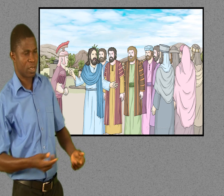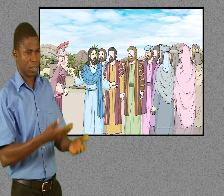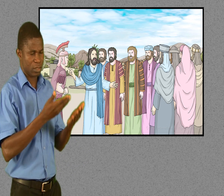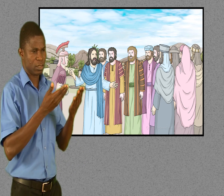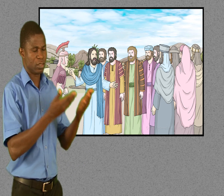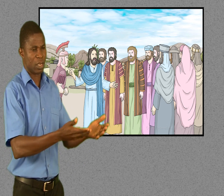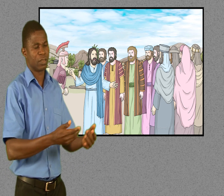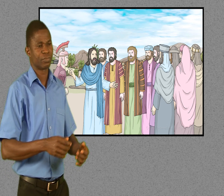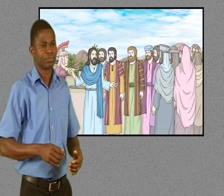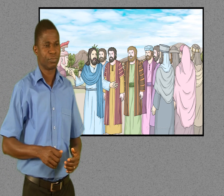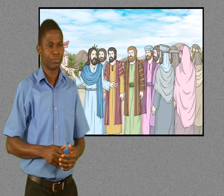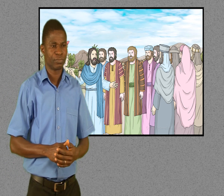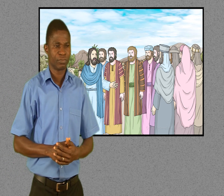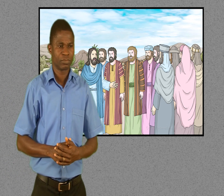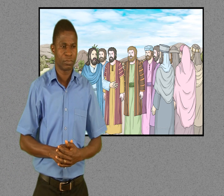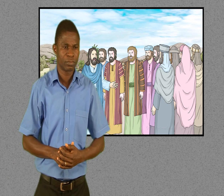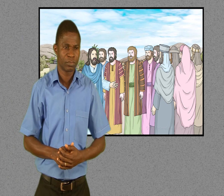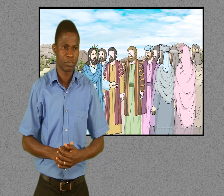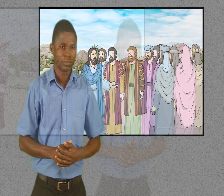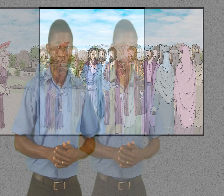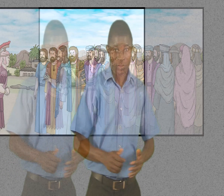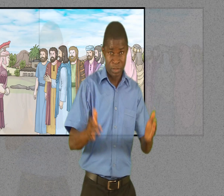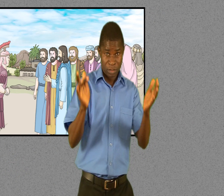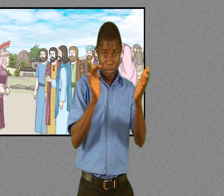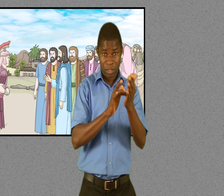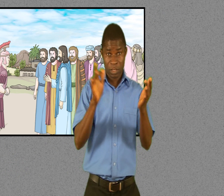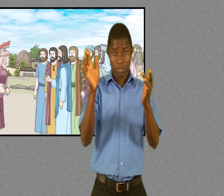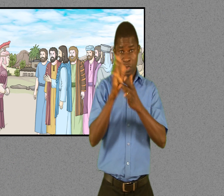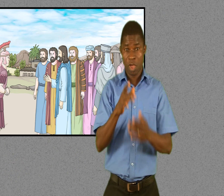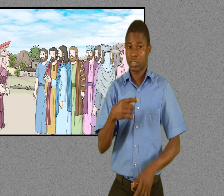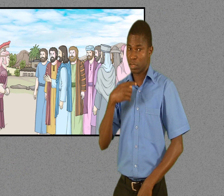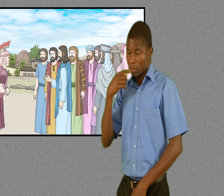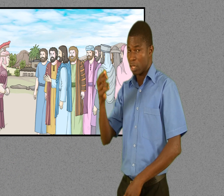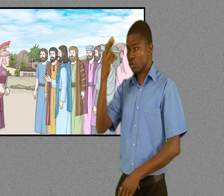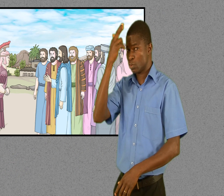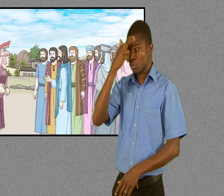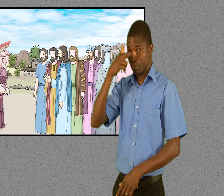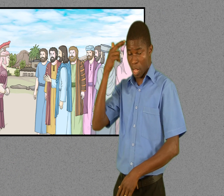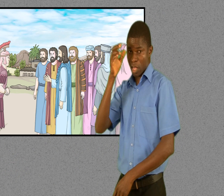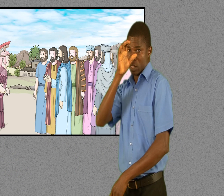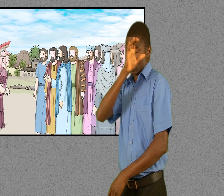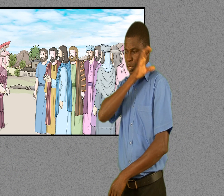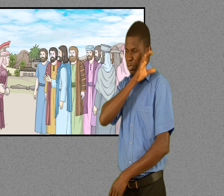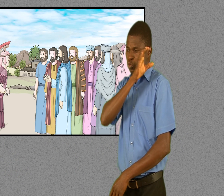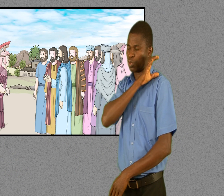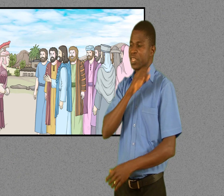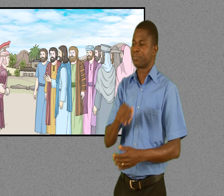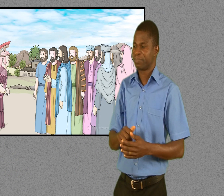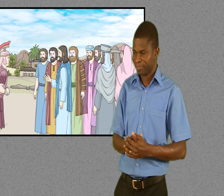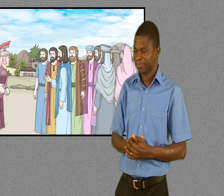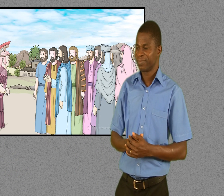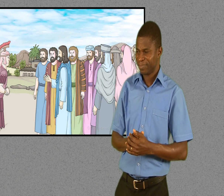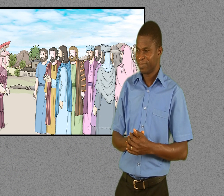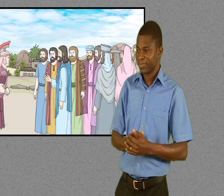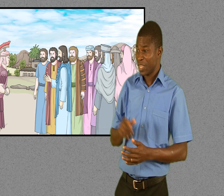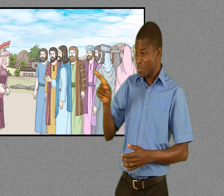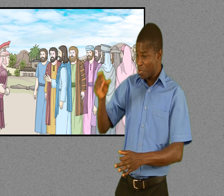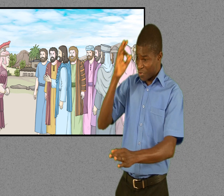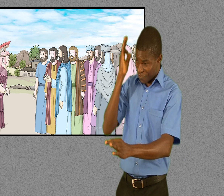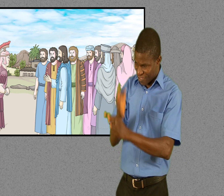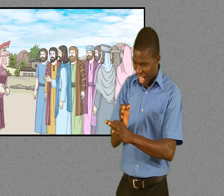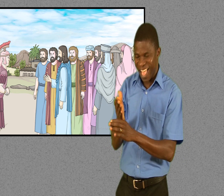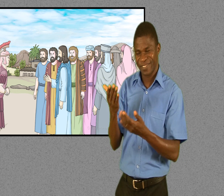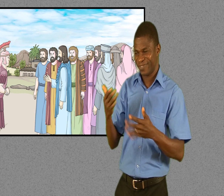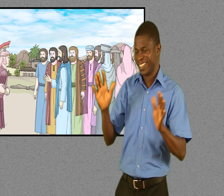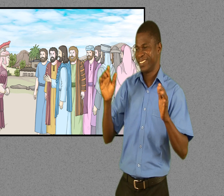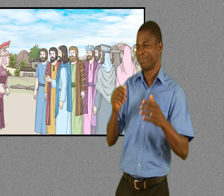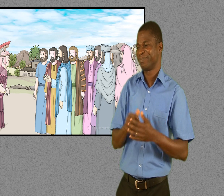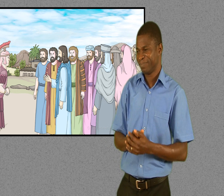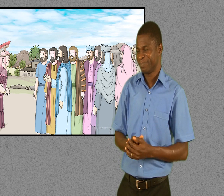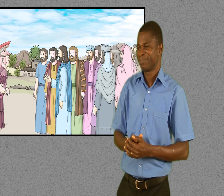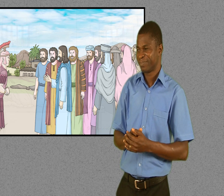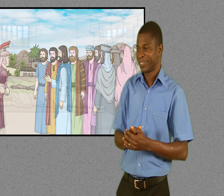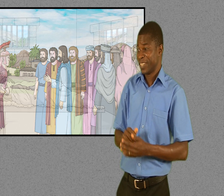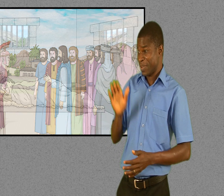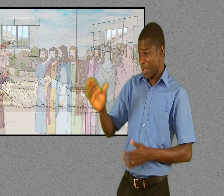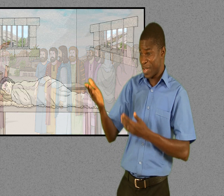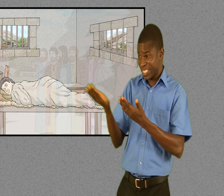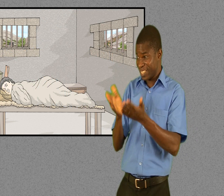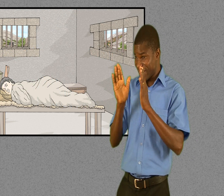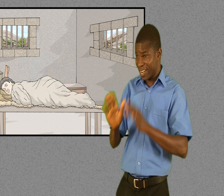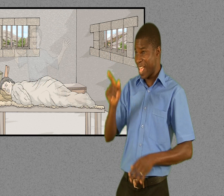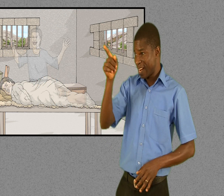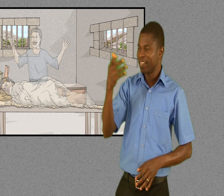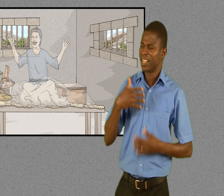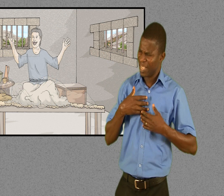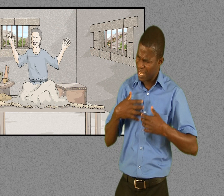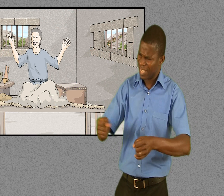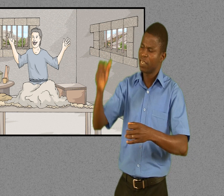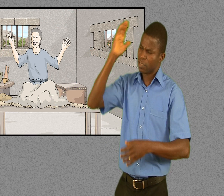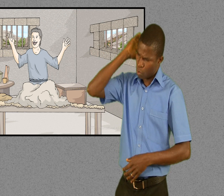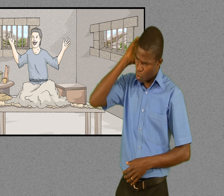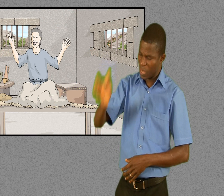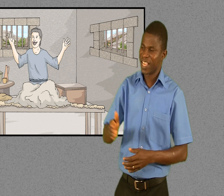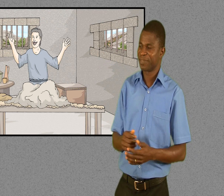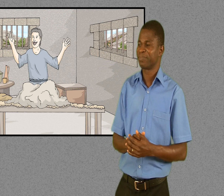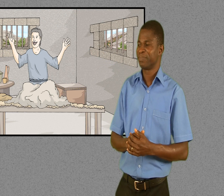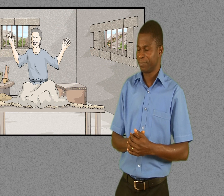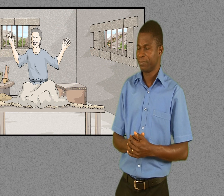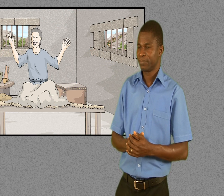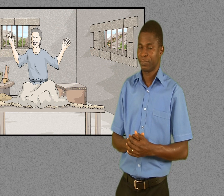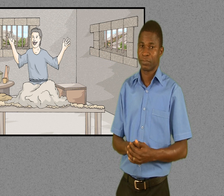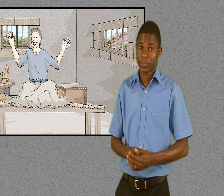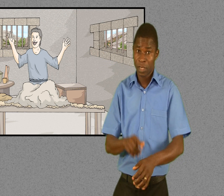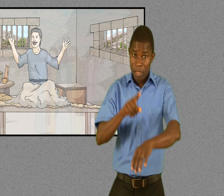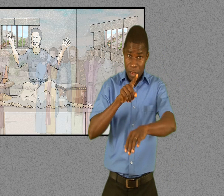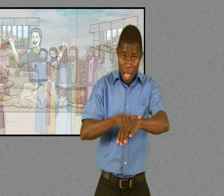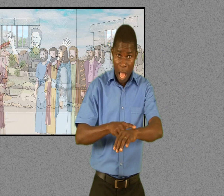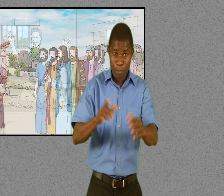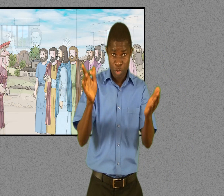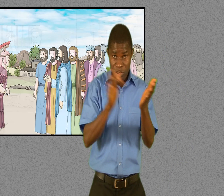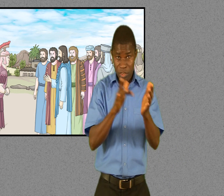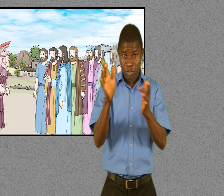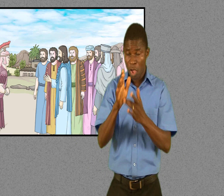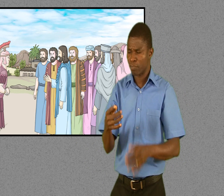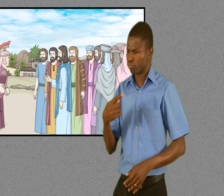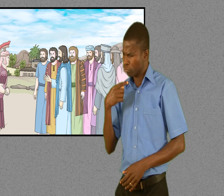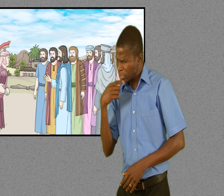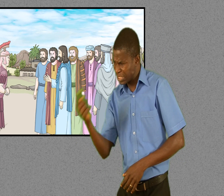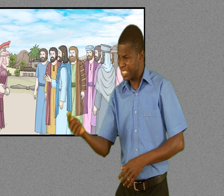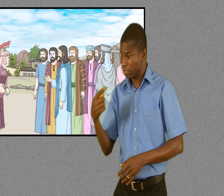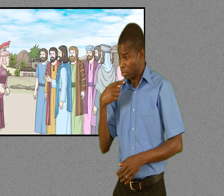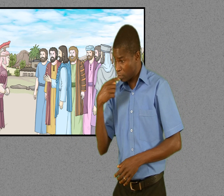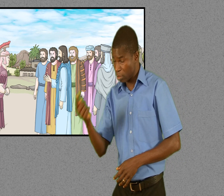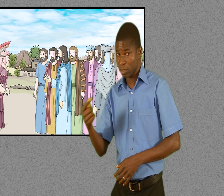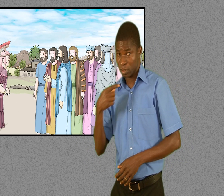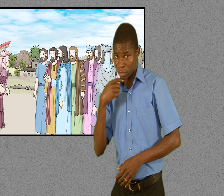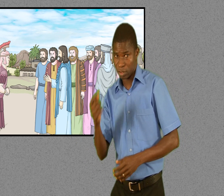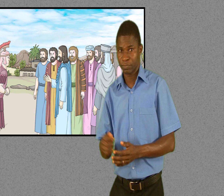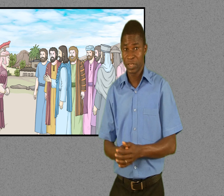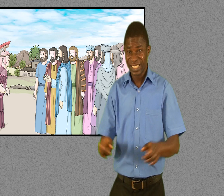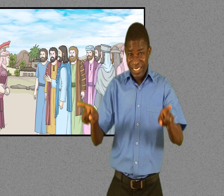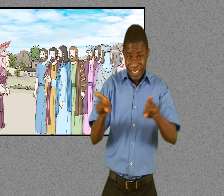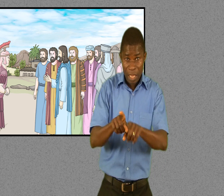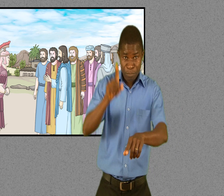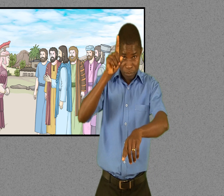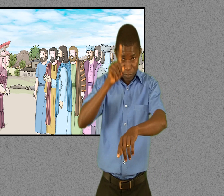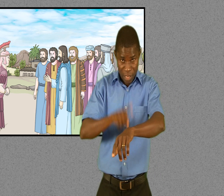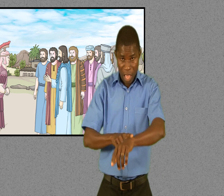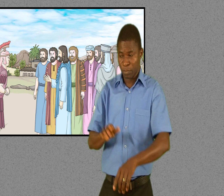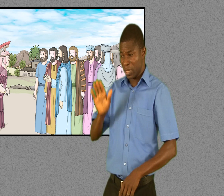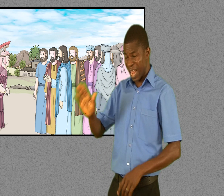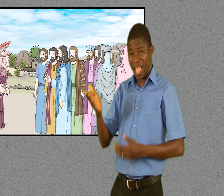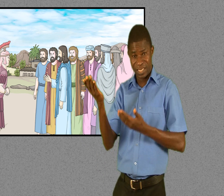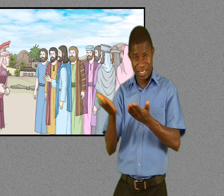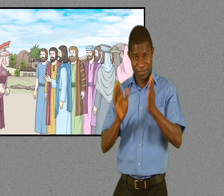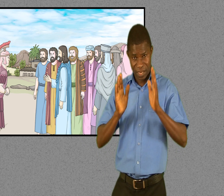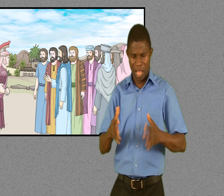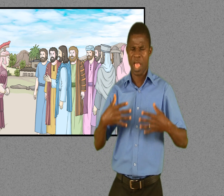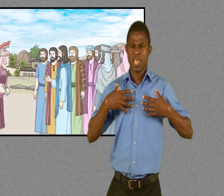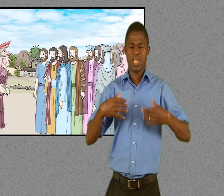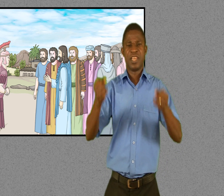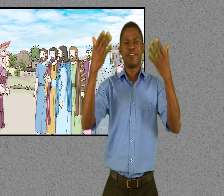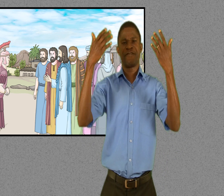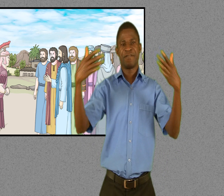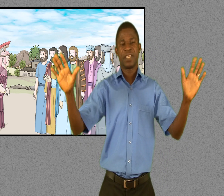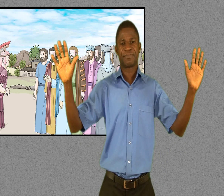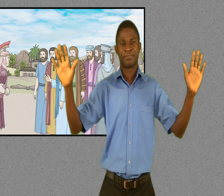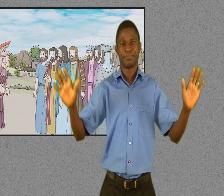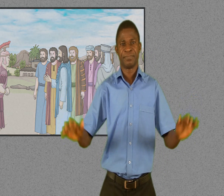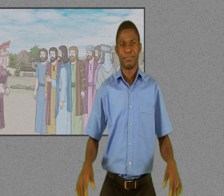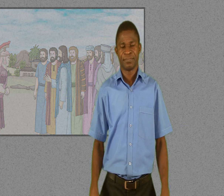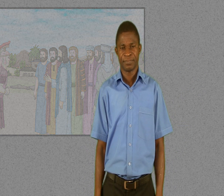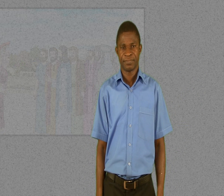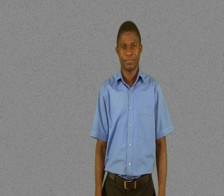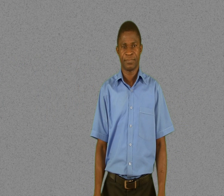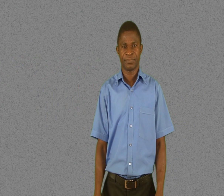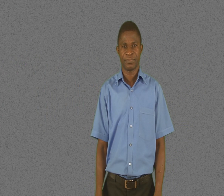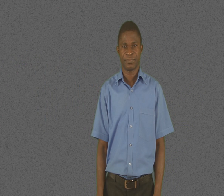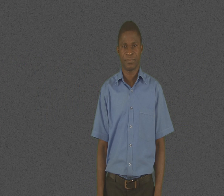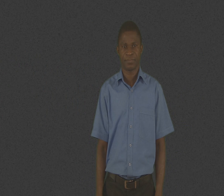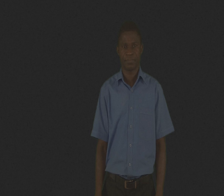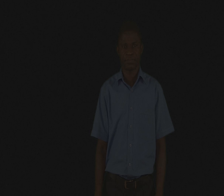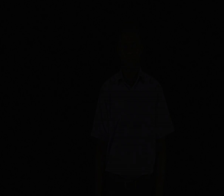Then Jesus said to the centurion, “Go! As you have believed, so will it be done for you.” And his servant was healed at that very hour.